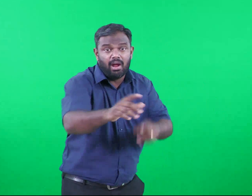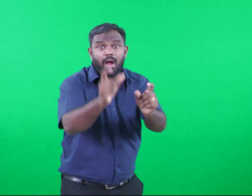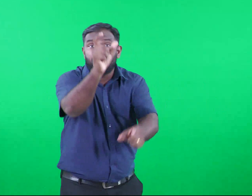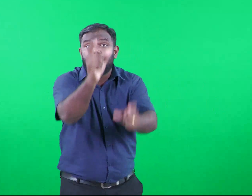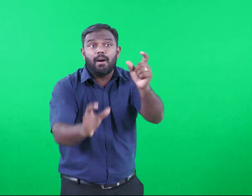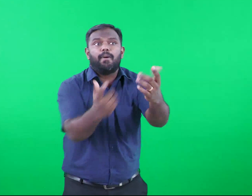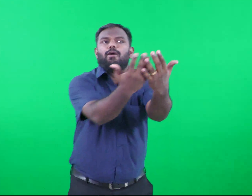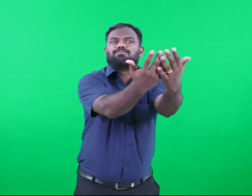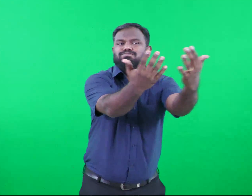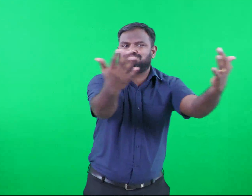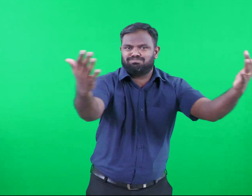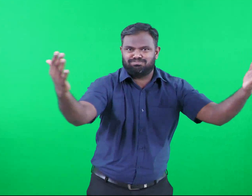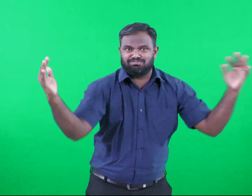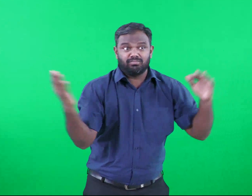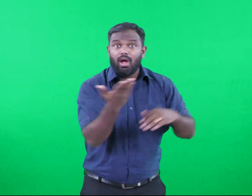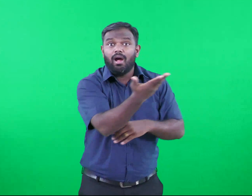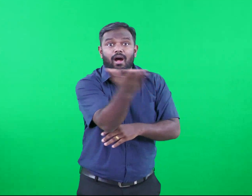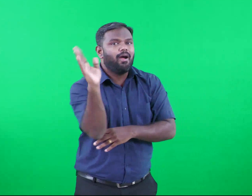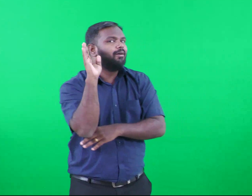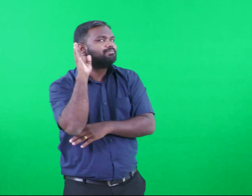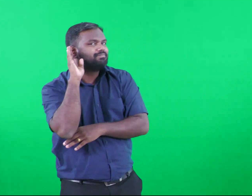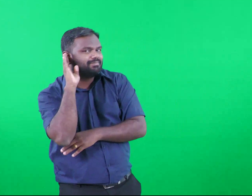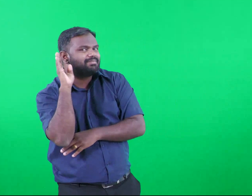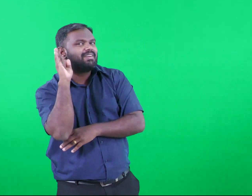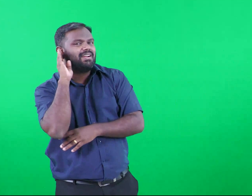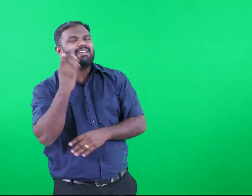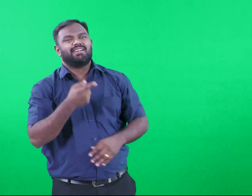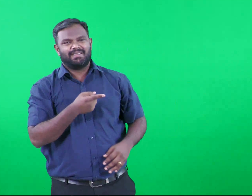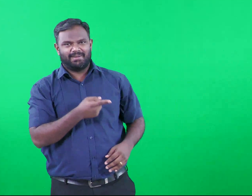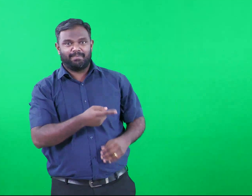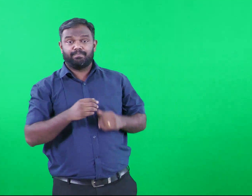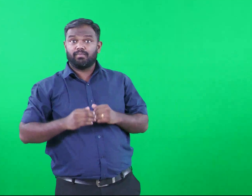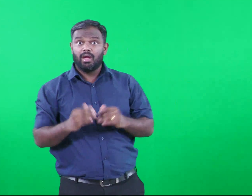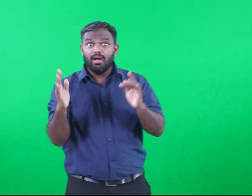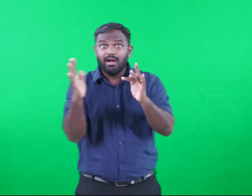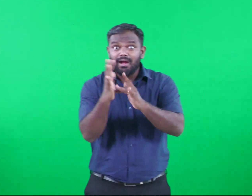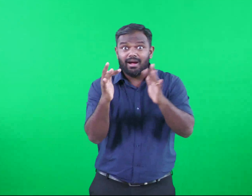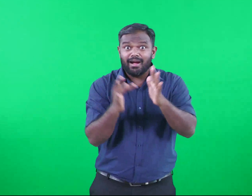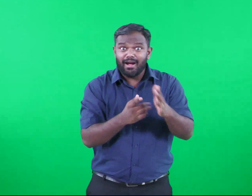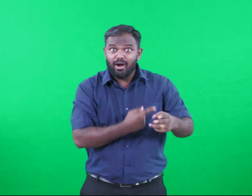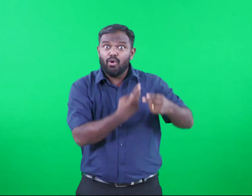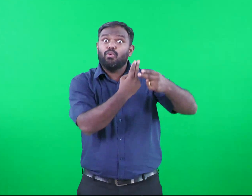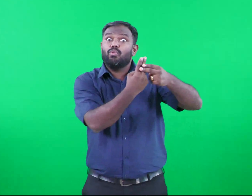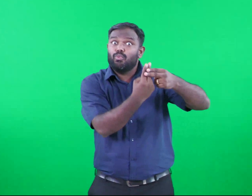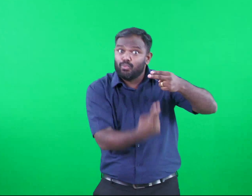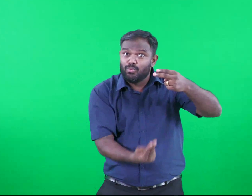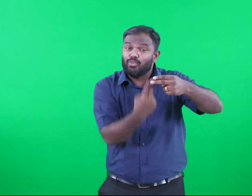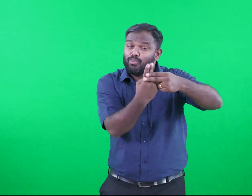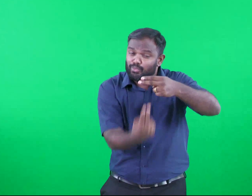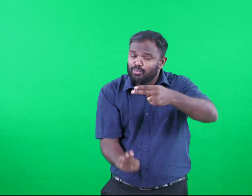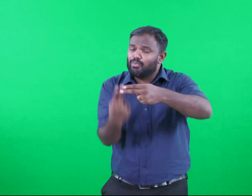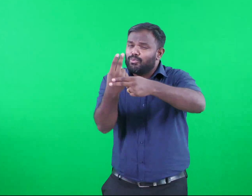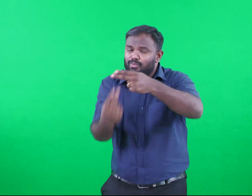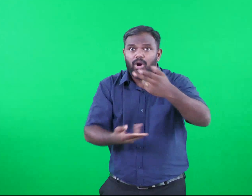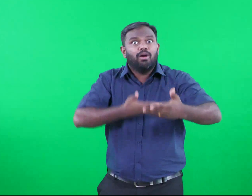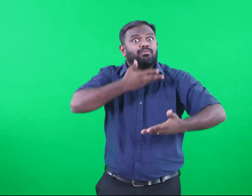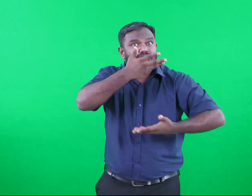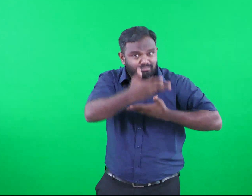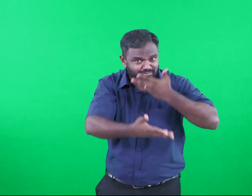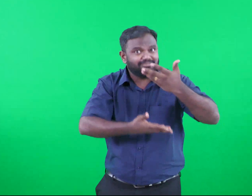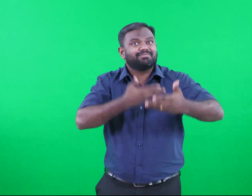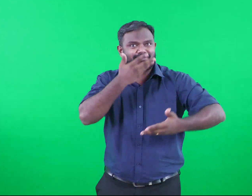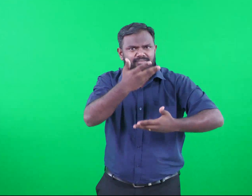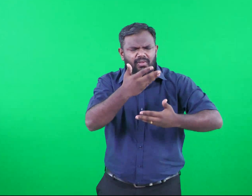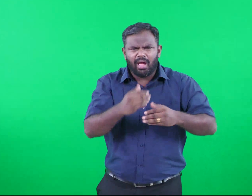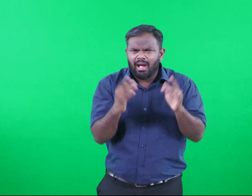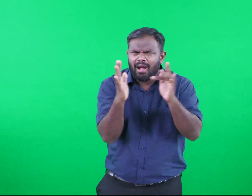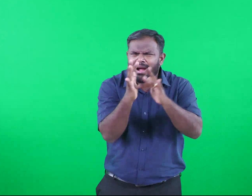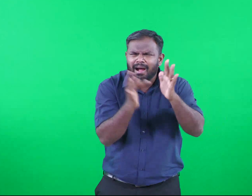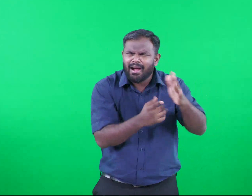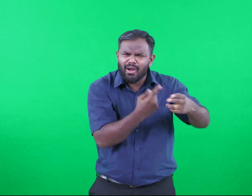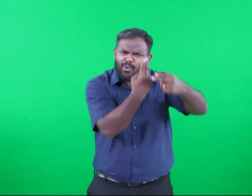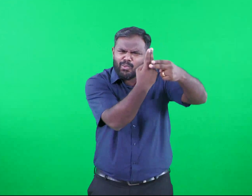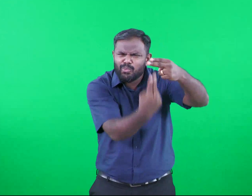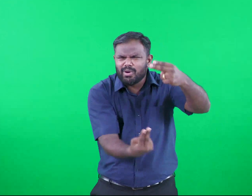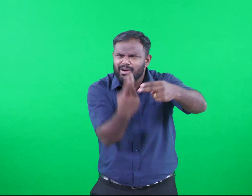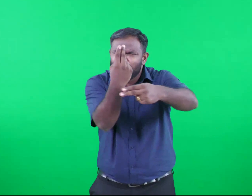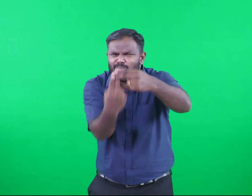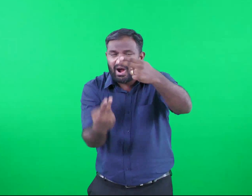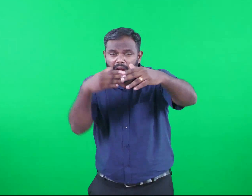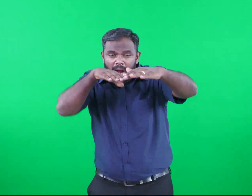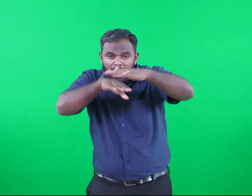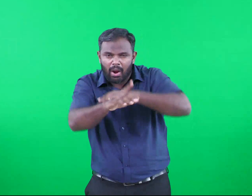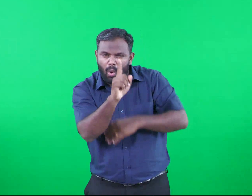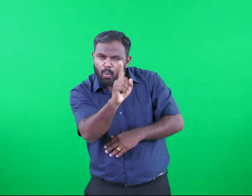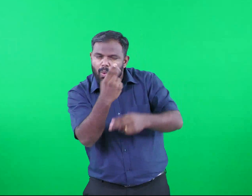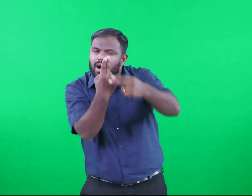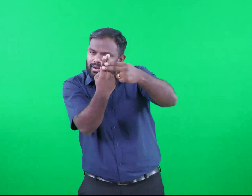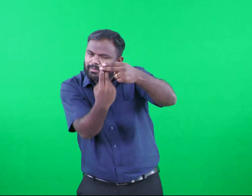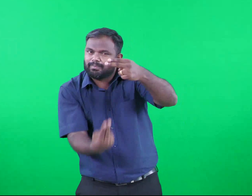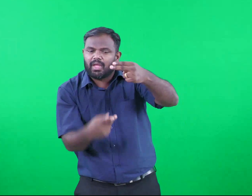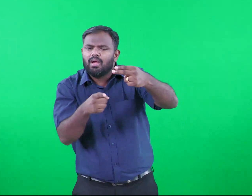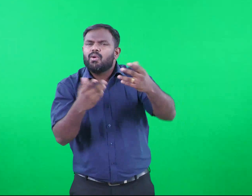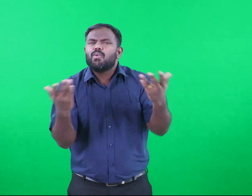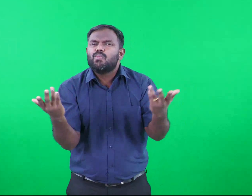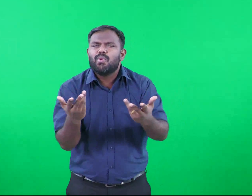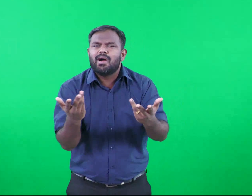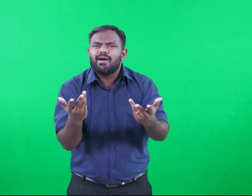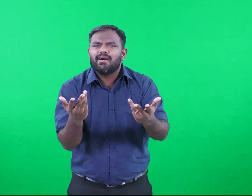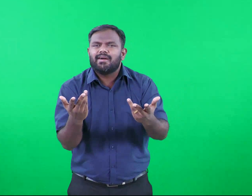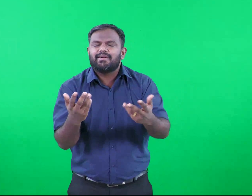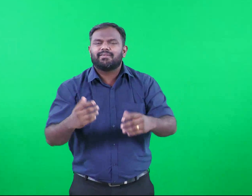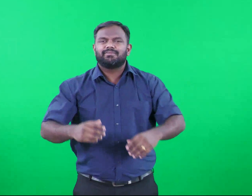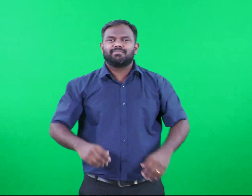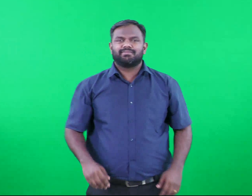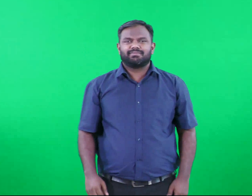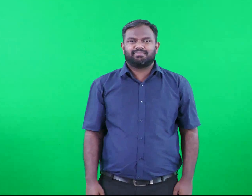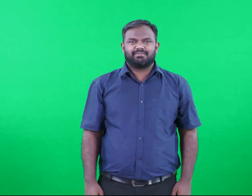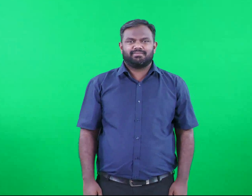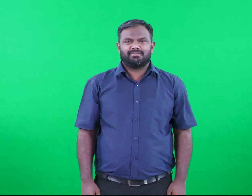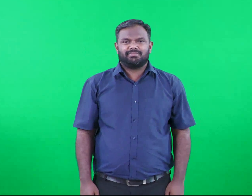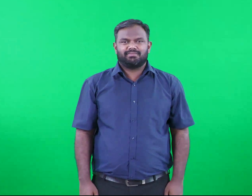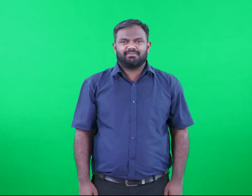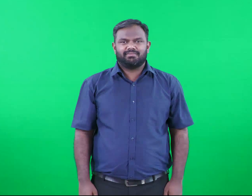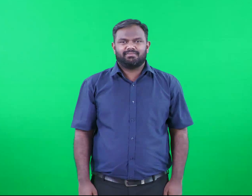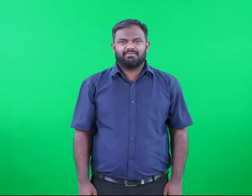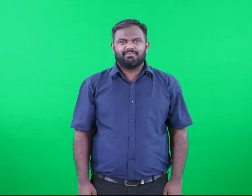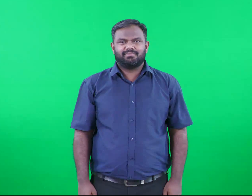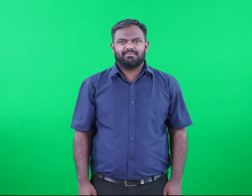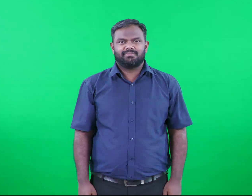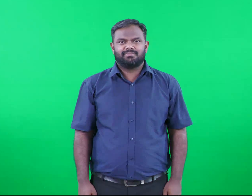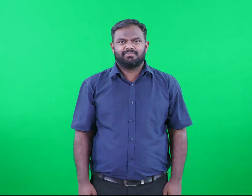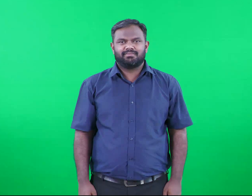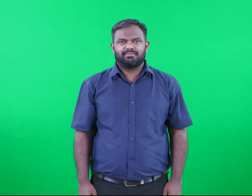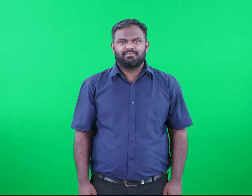And He taught them many things in parables, and in His teaching He said,